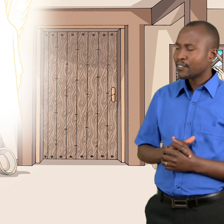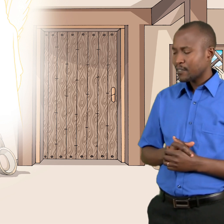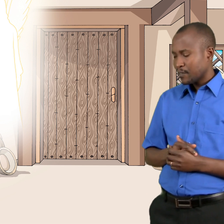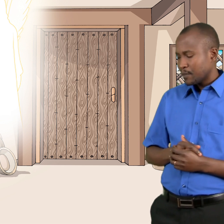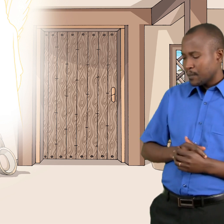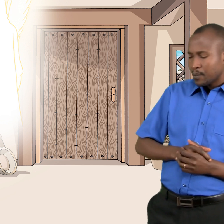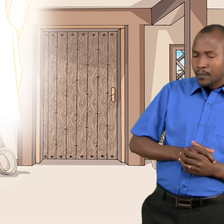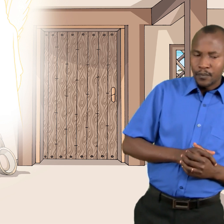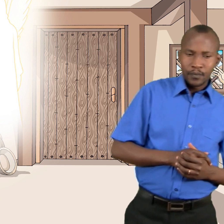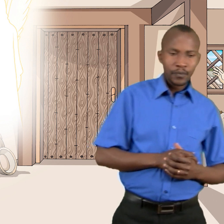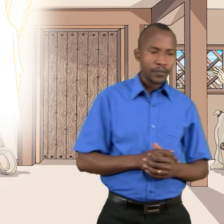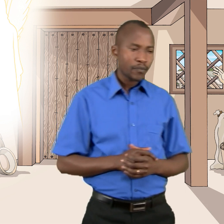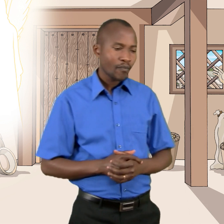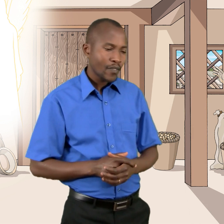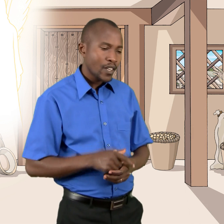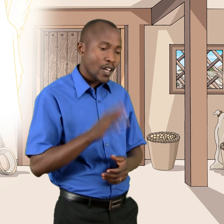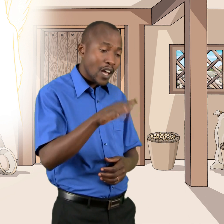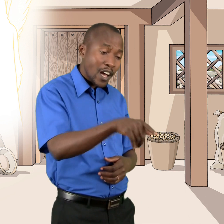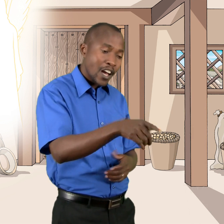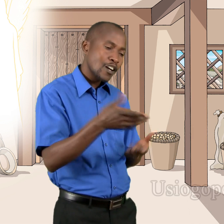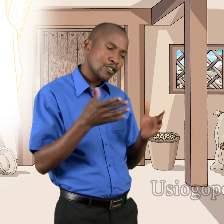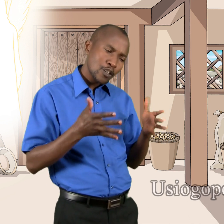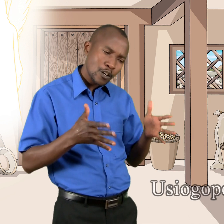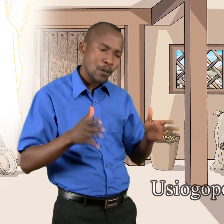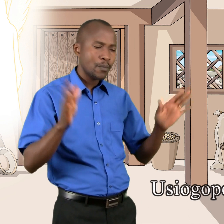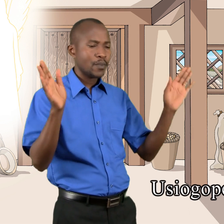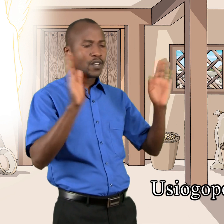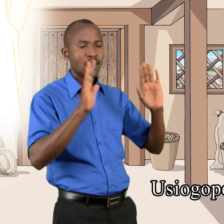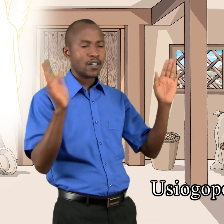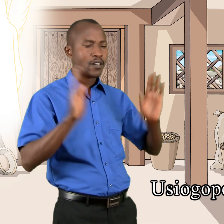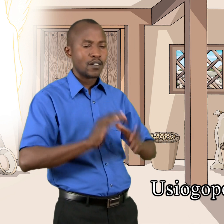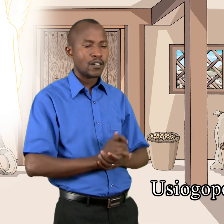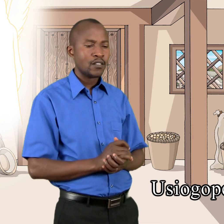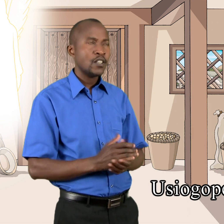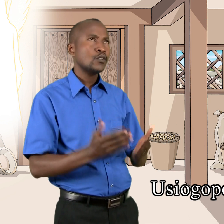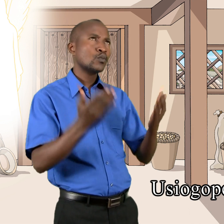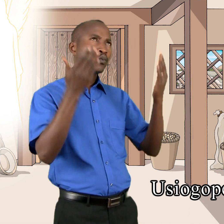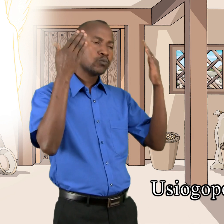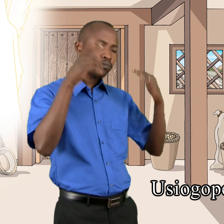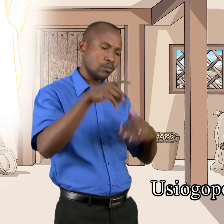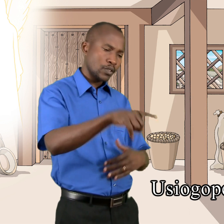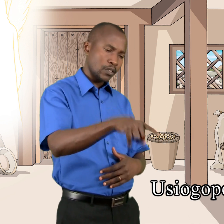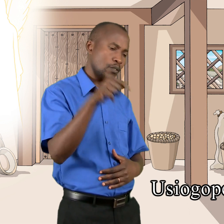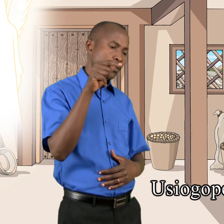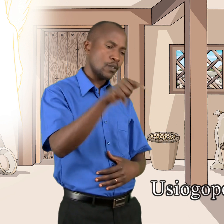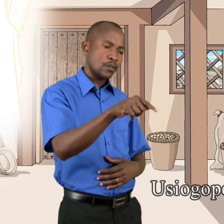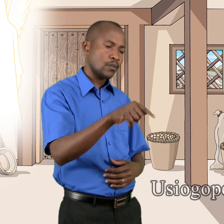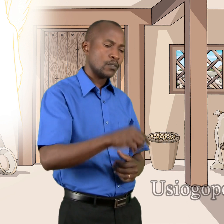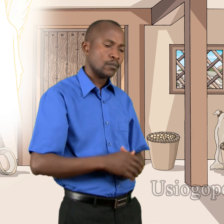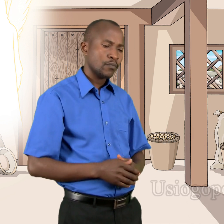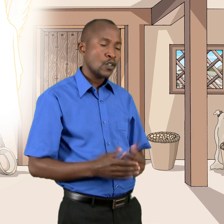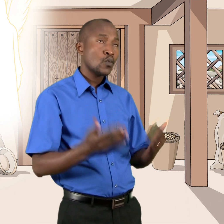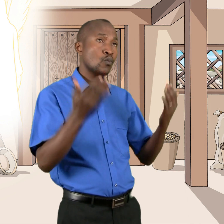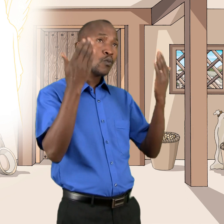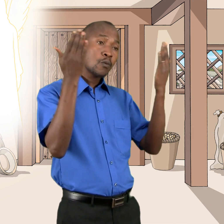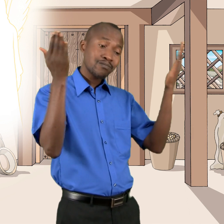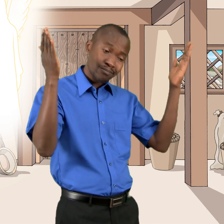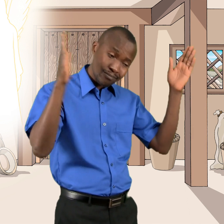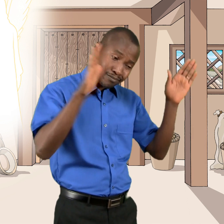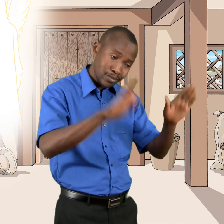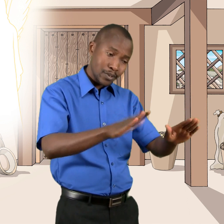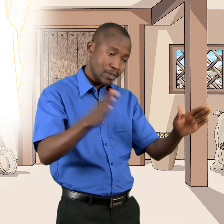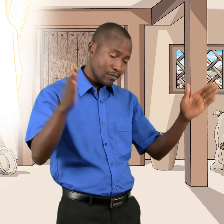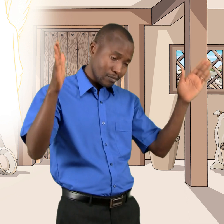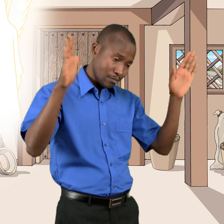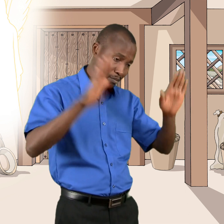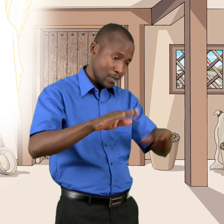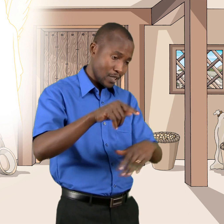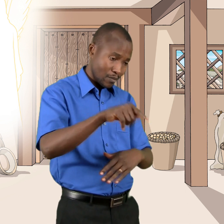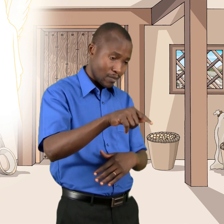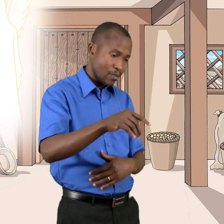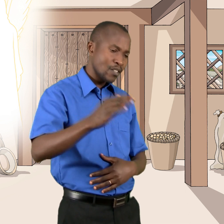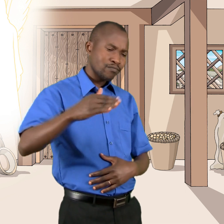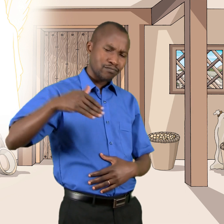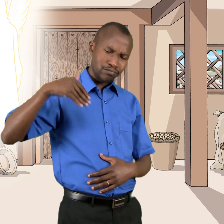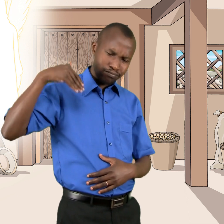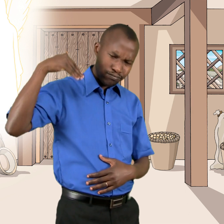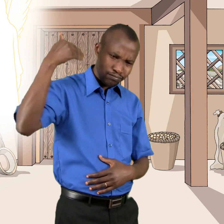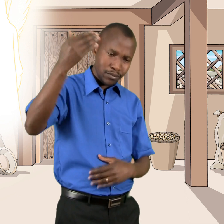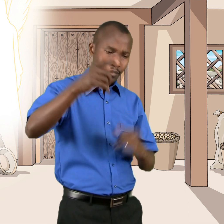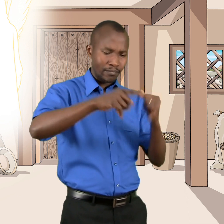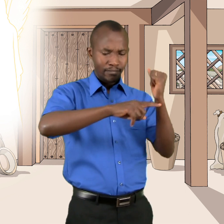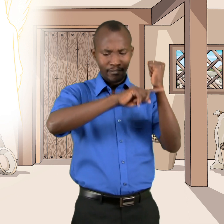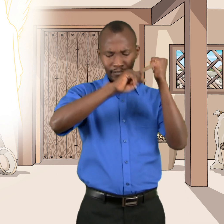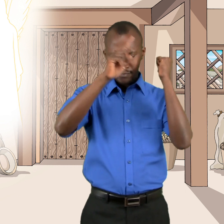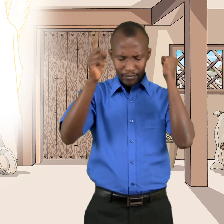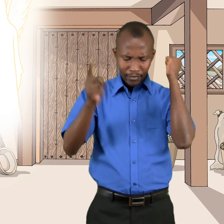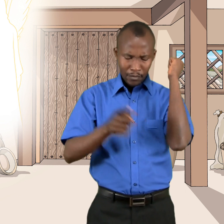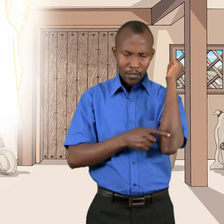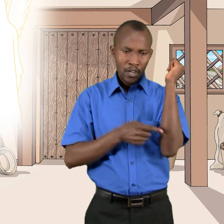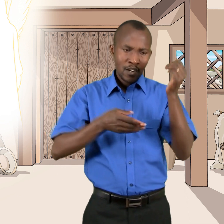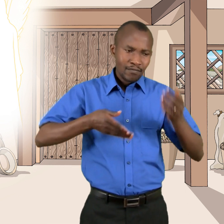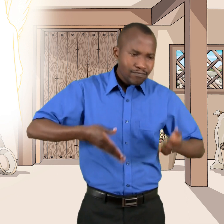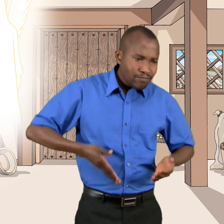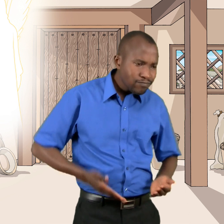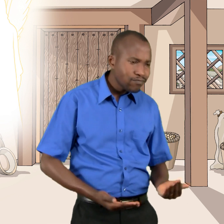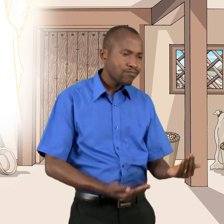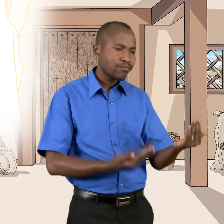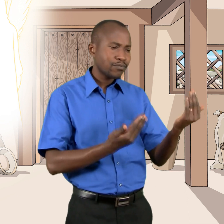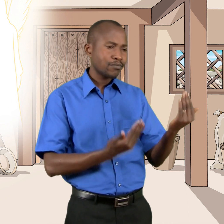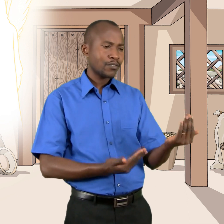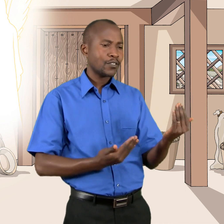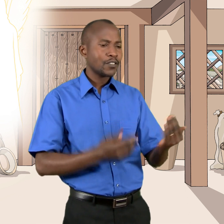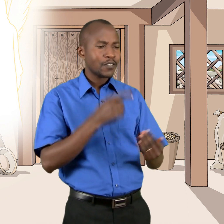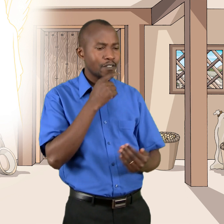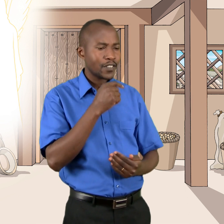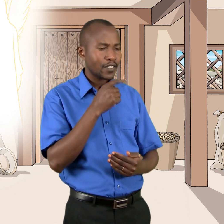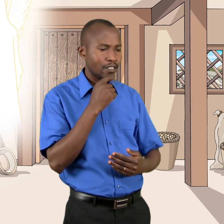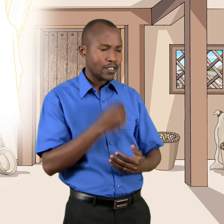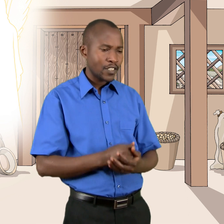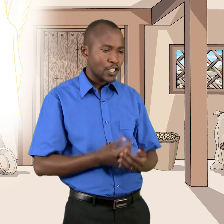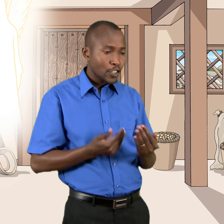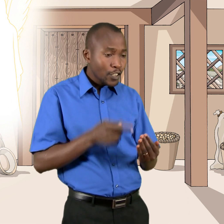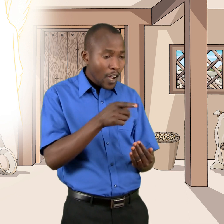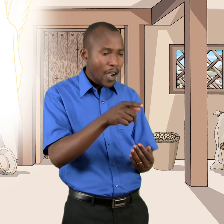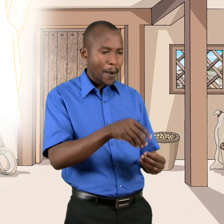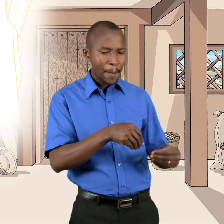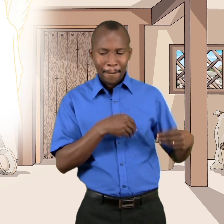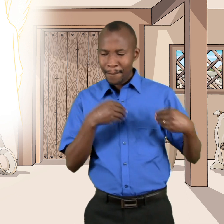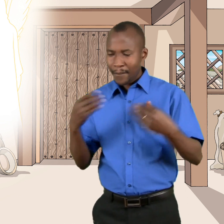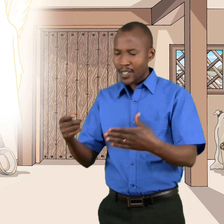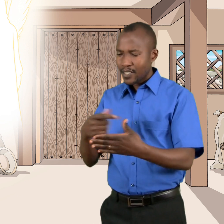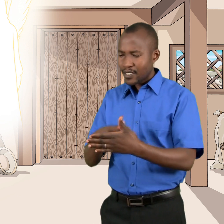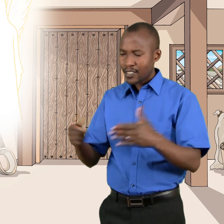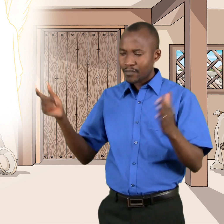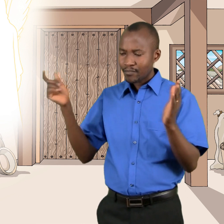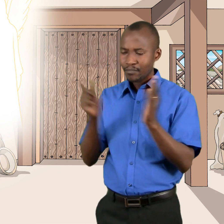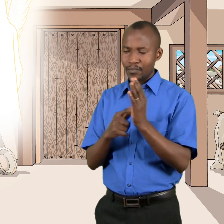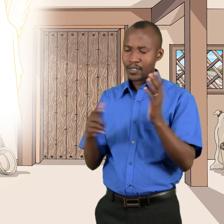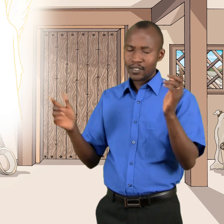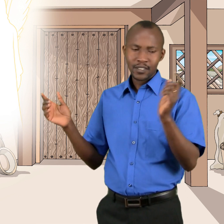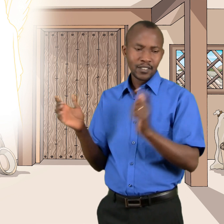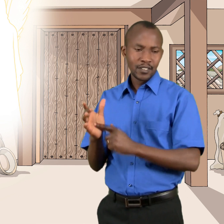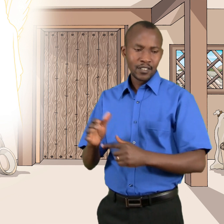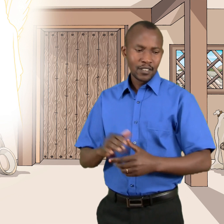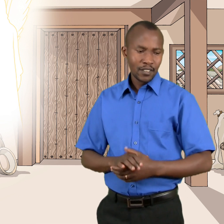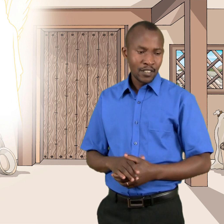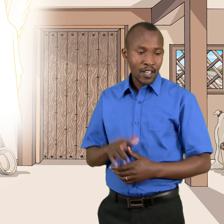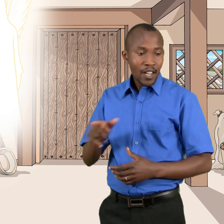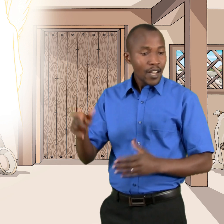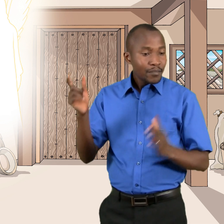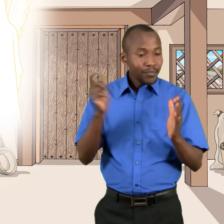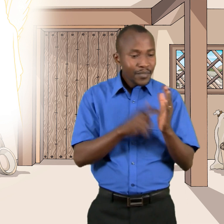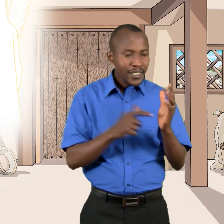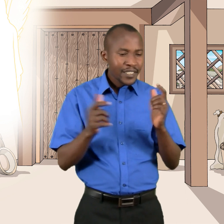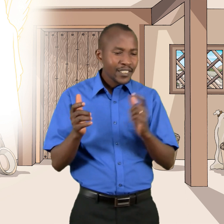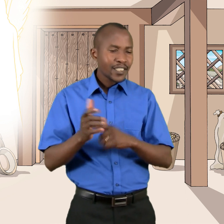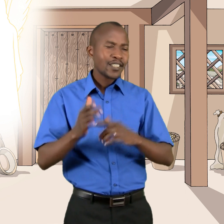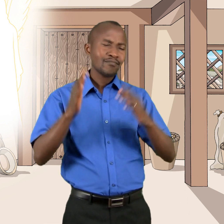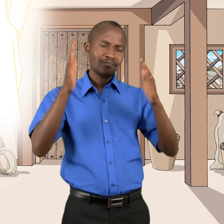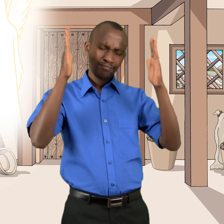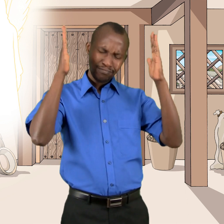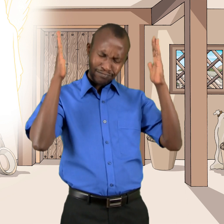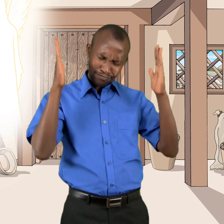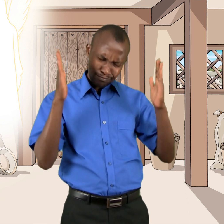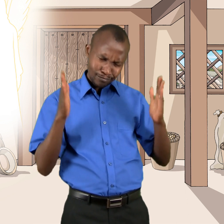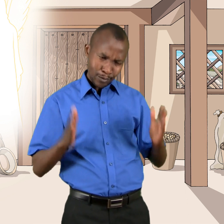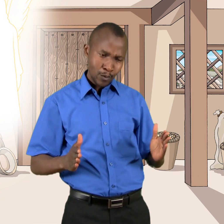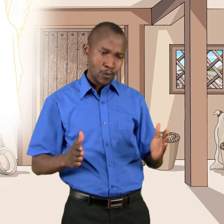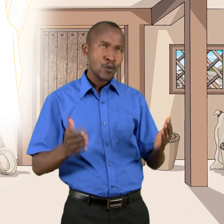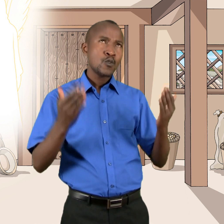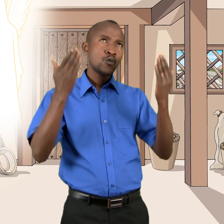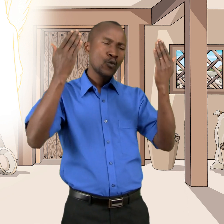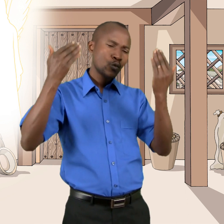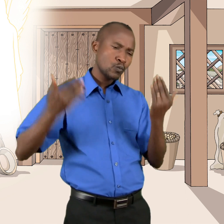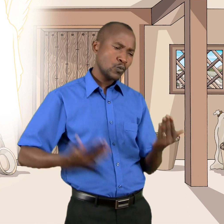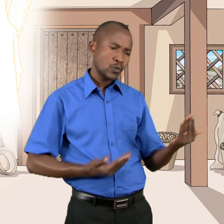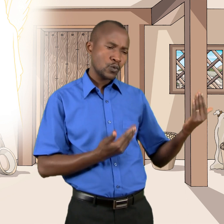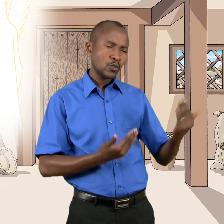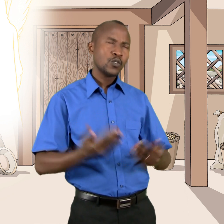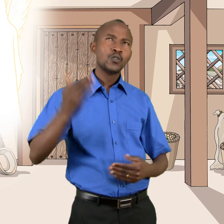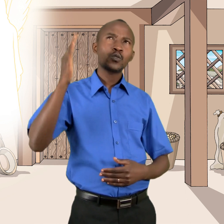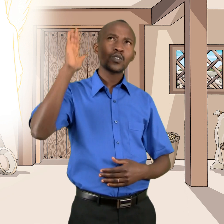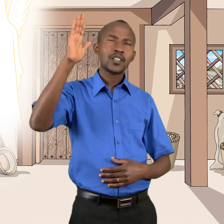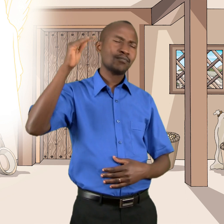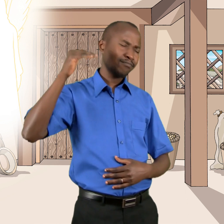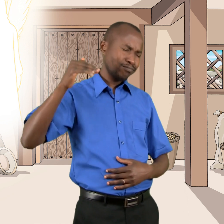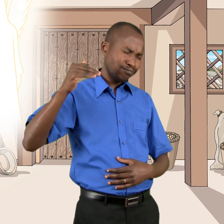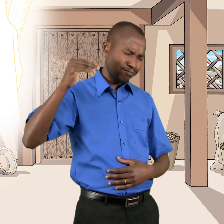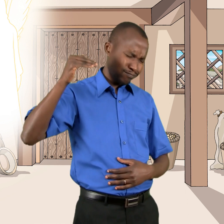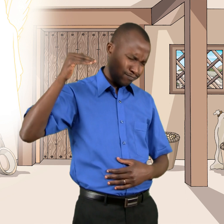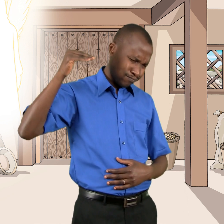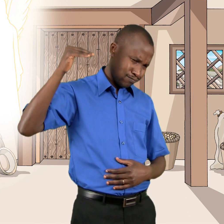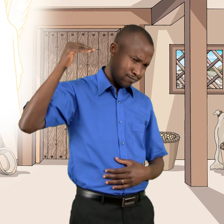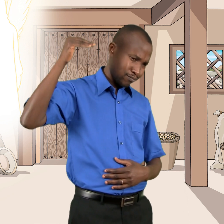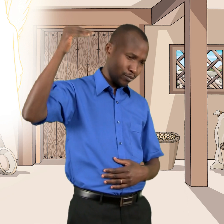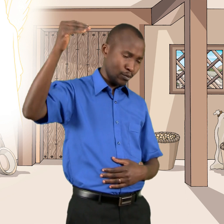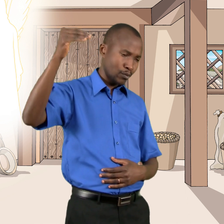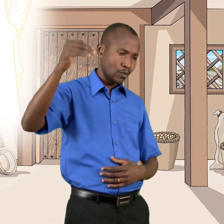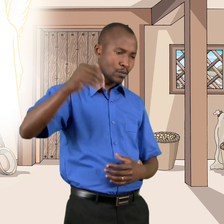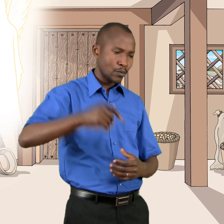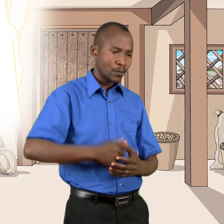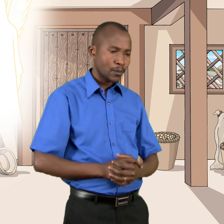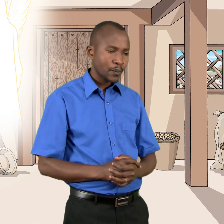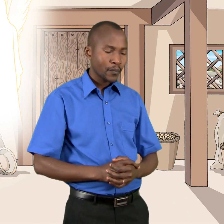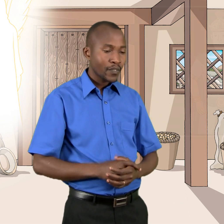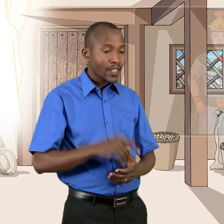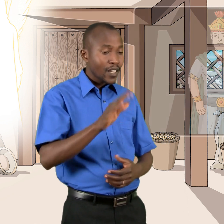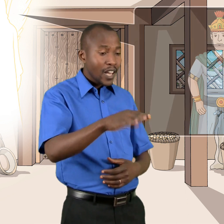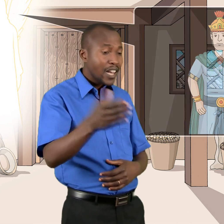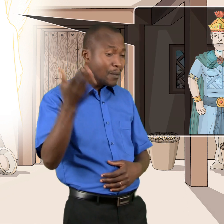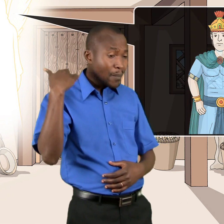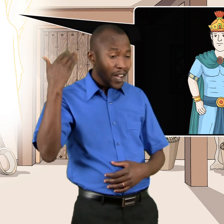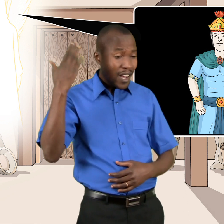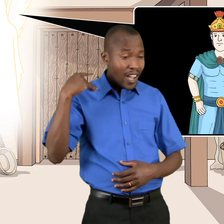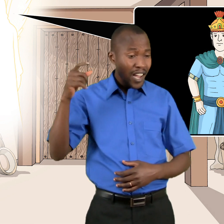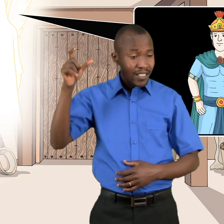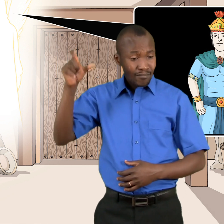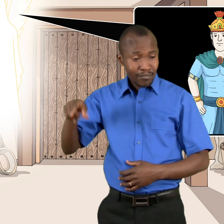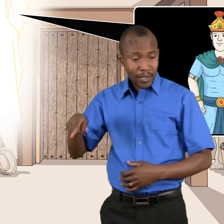So the angel told her, “Do not be afraid, Mary, for you have found favor with God. Behold, you will conceive and give birth to a son, and you are to give Him the name Jesus. He will be great and will be called the Son of the Most High.